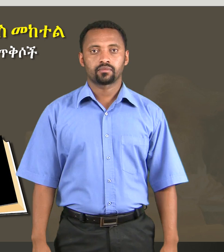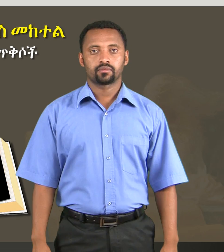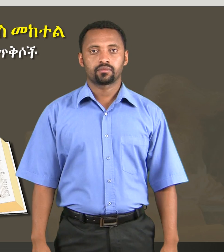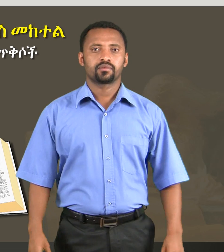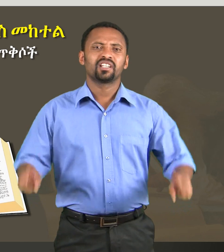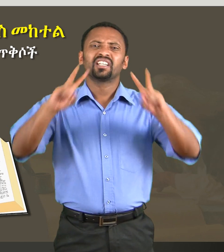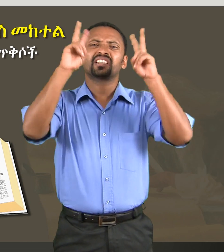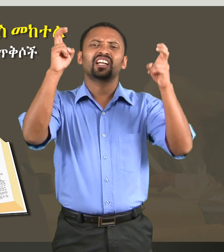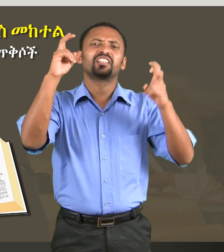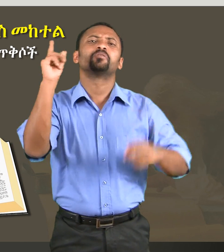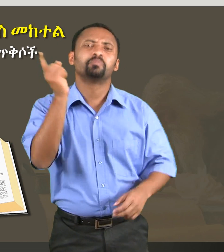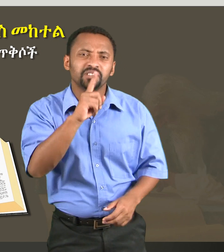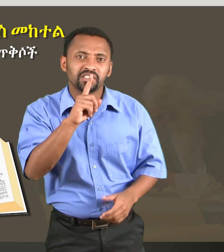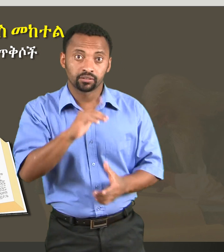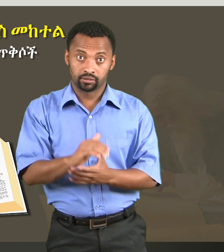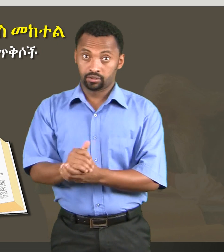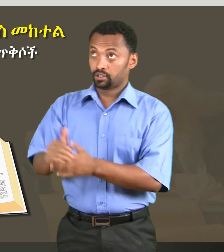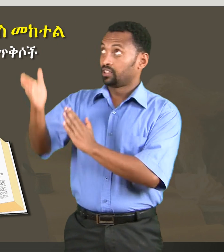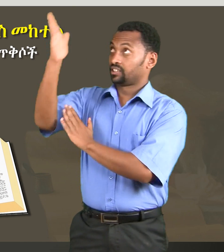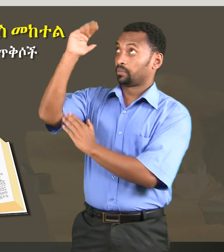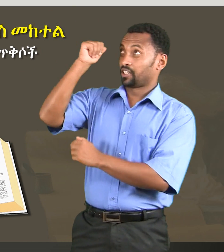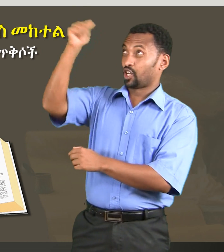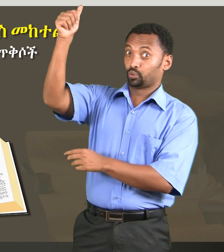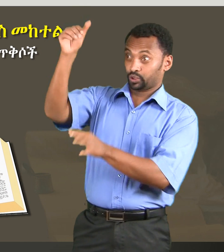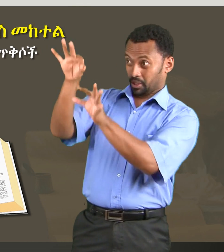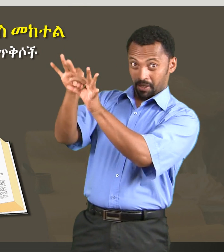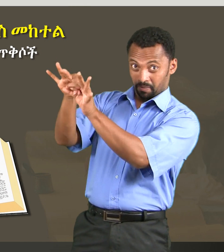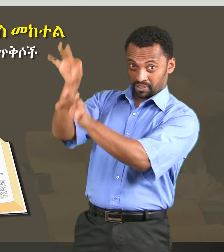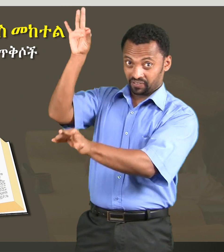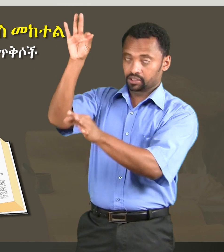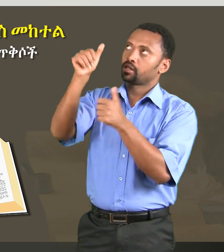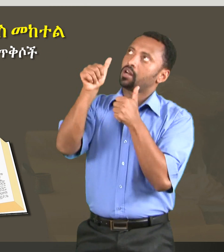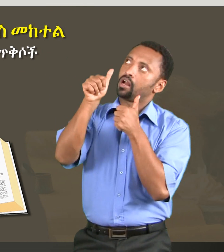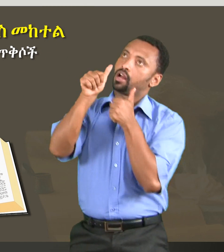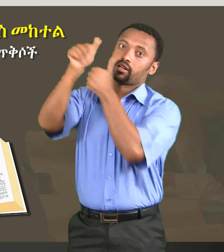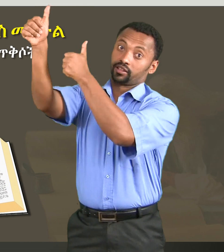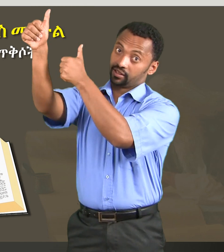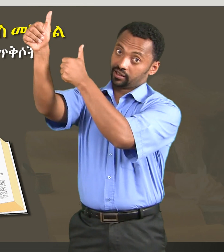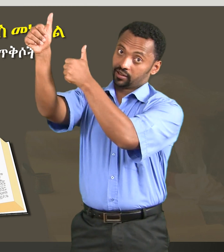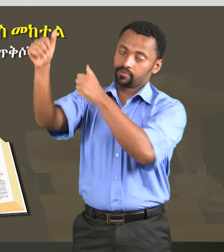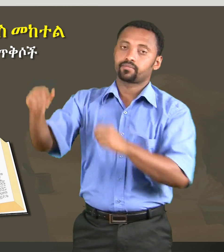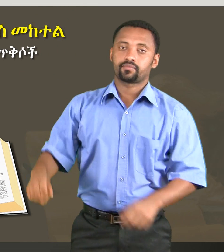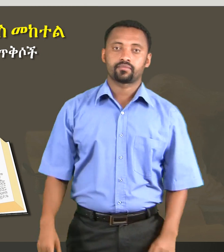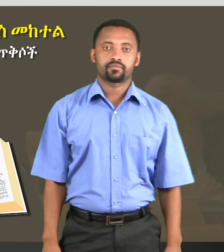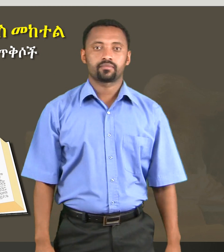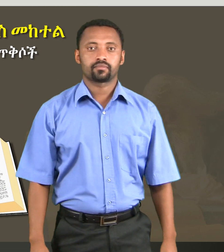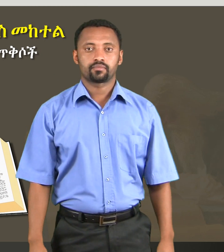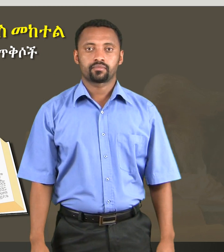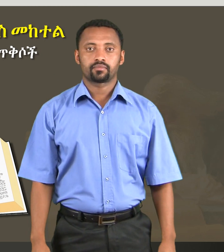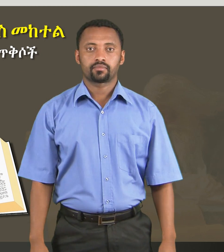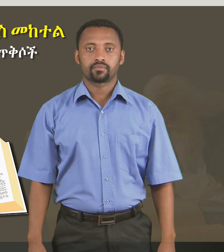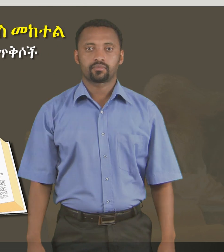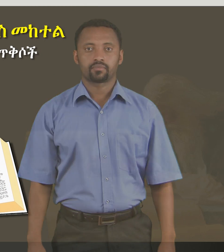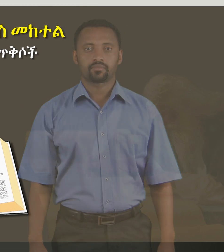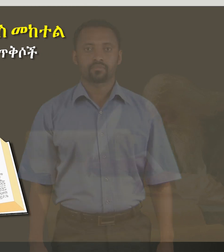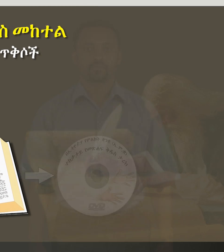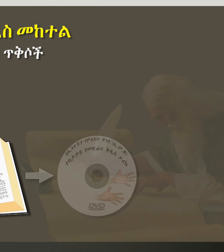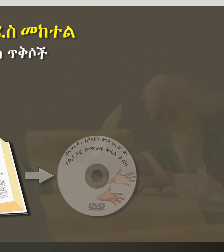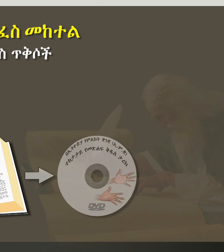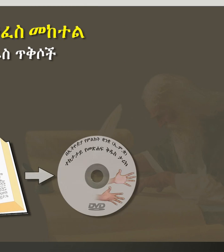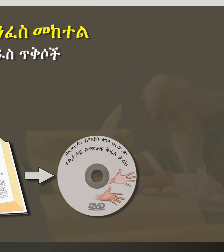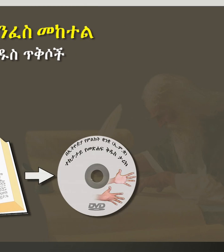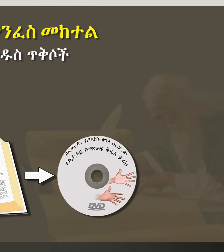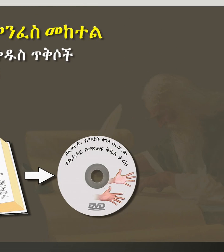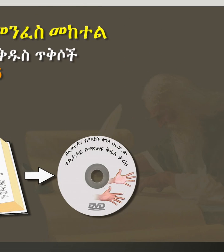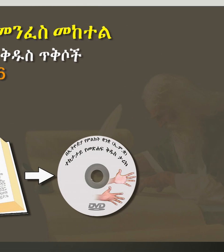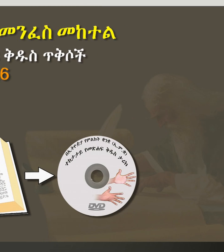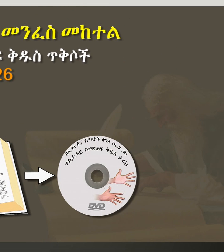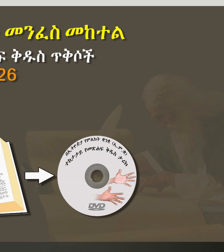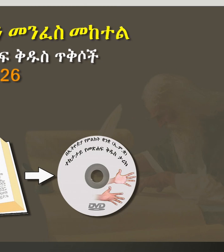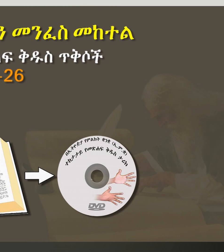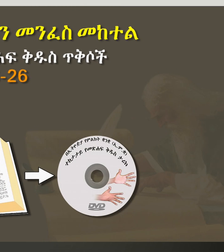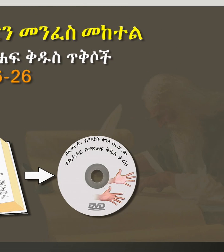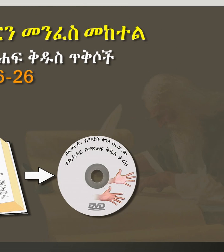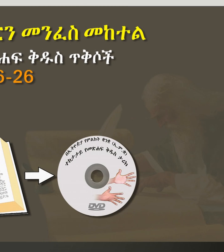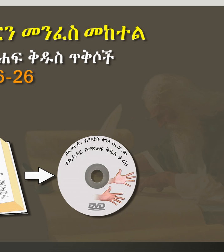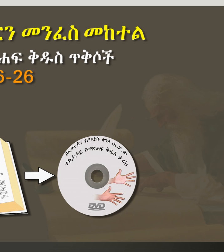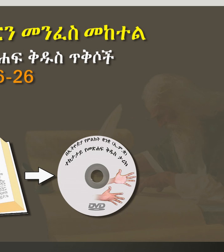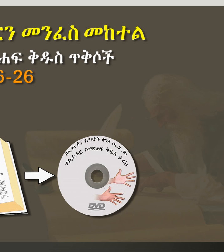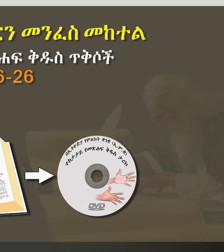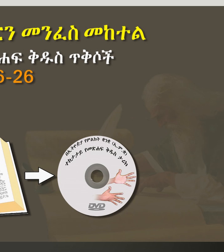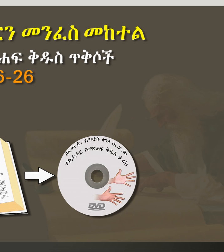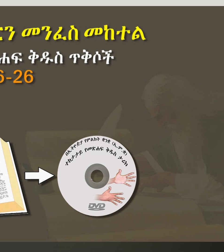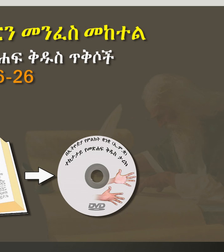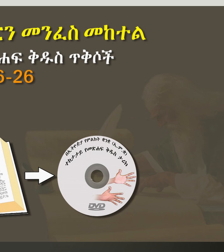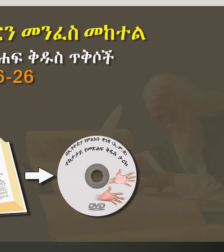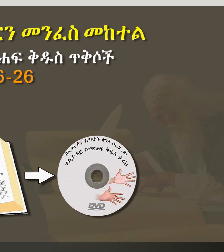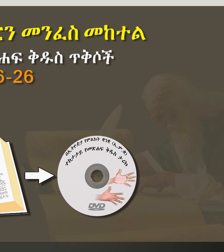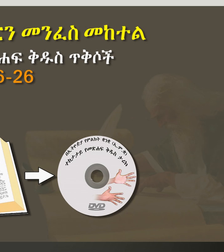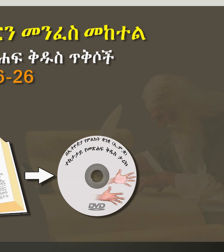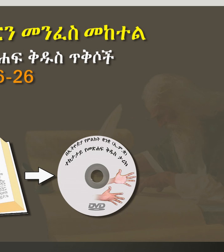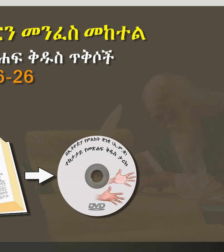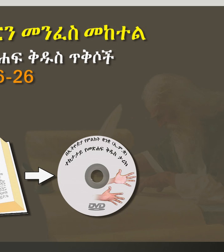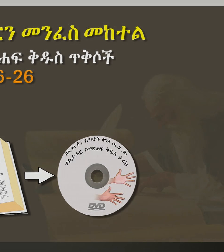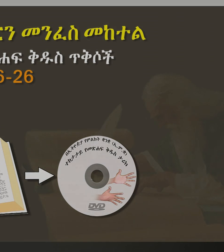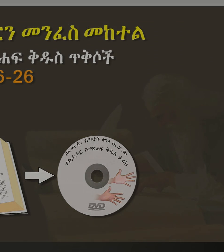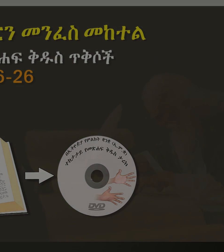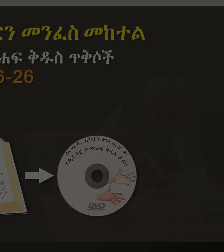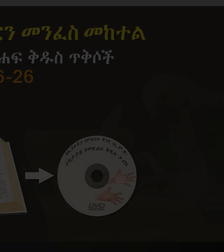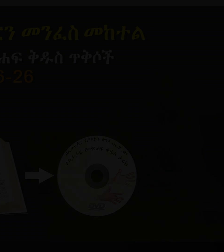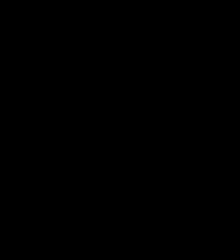Follow God's Spirit